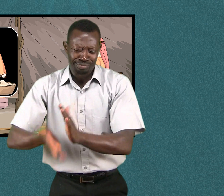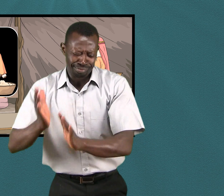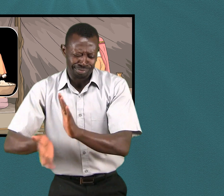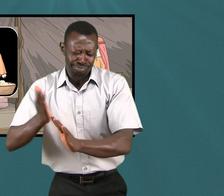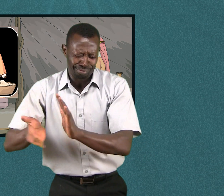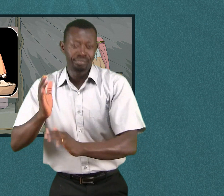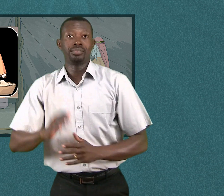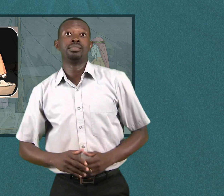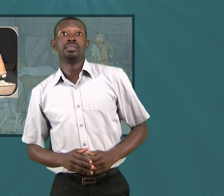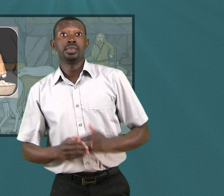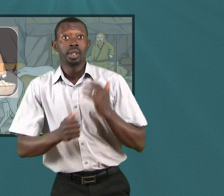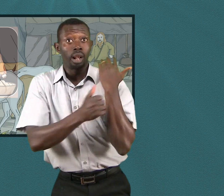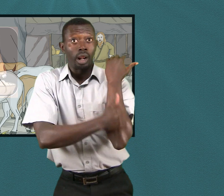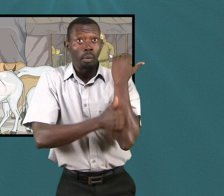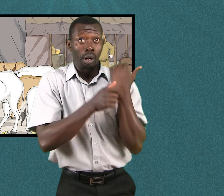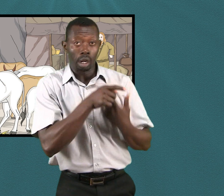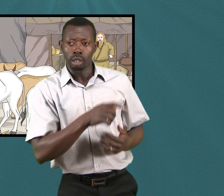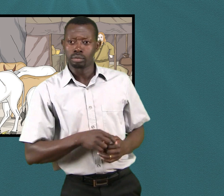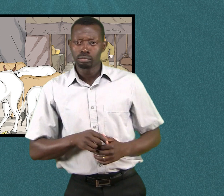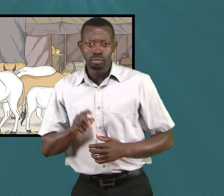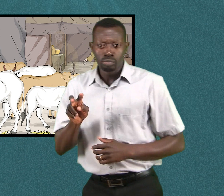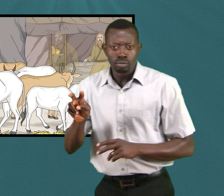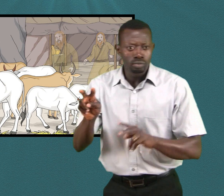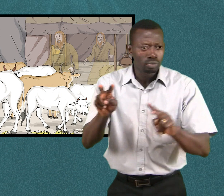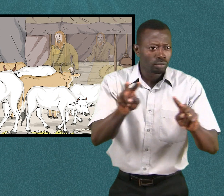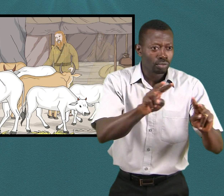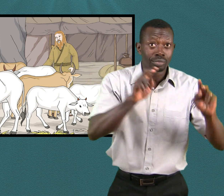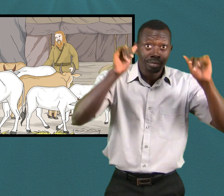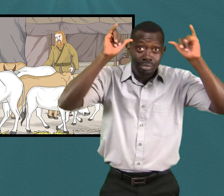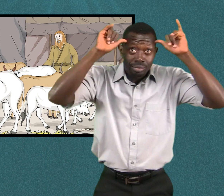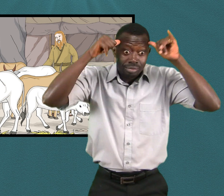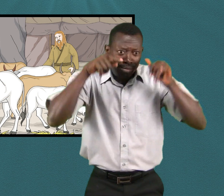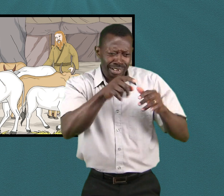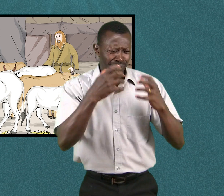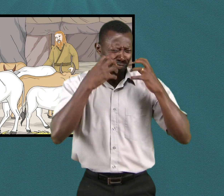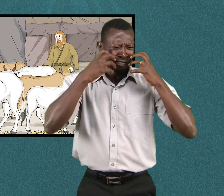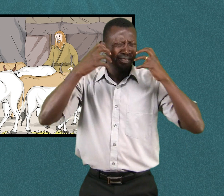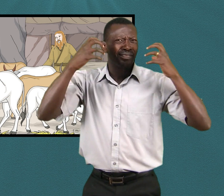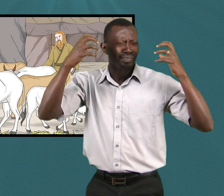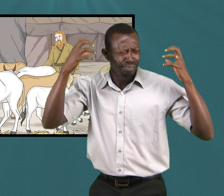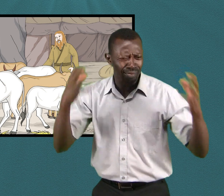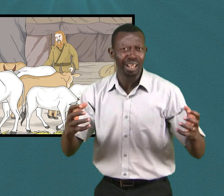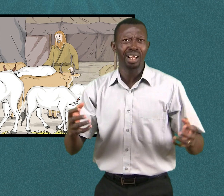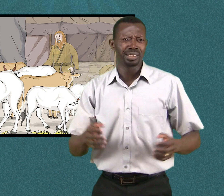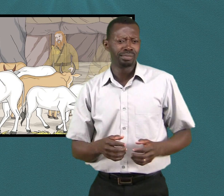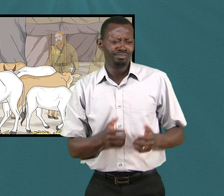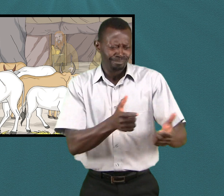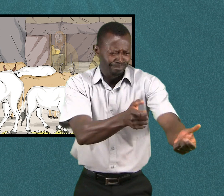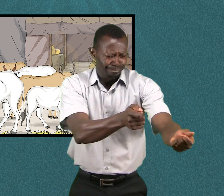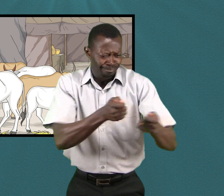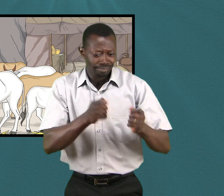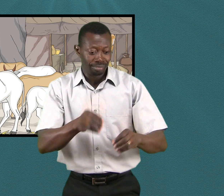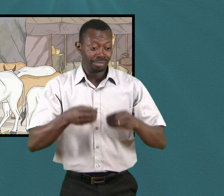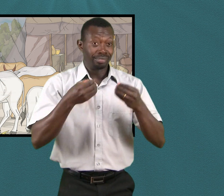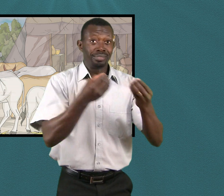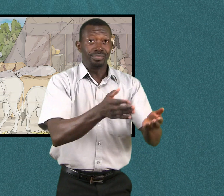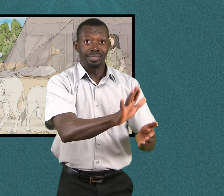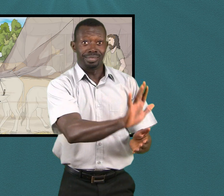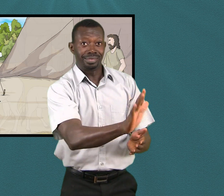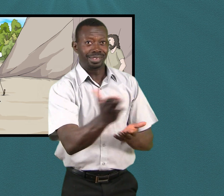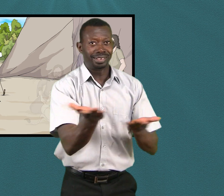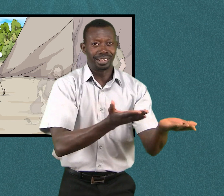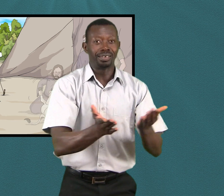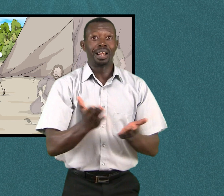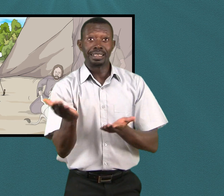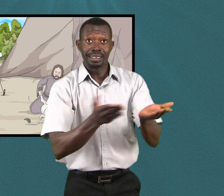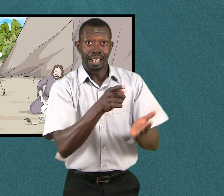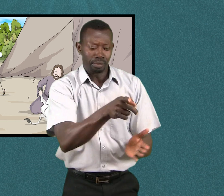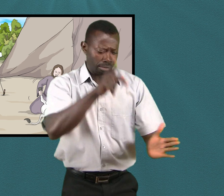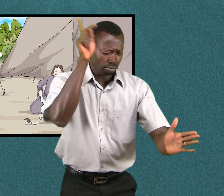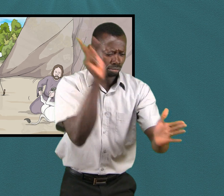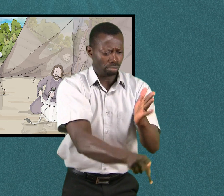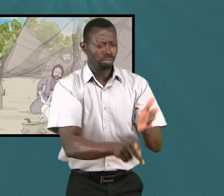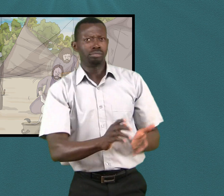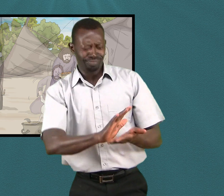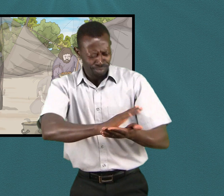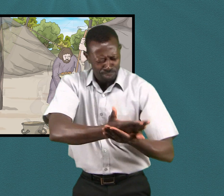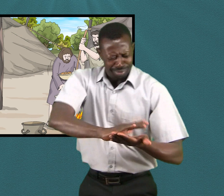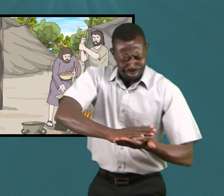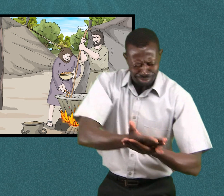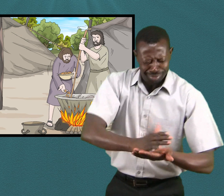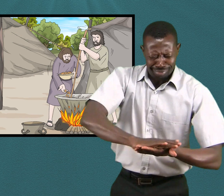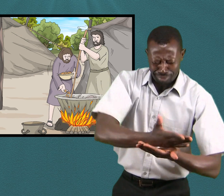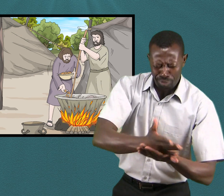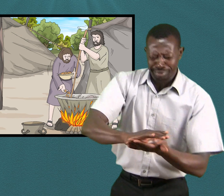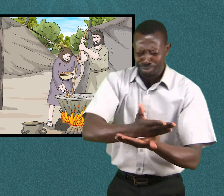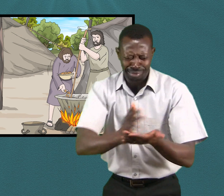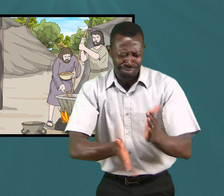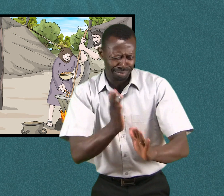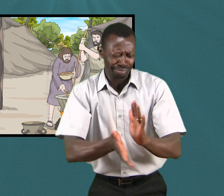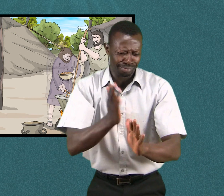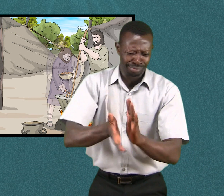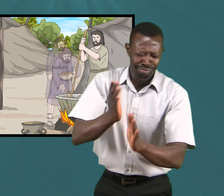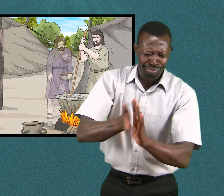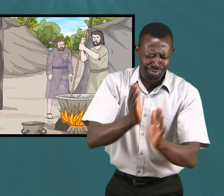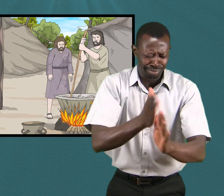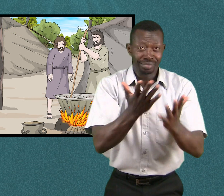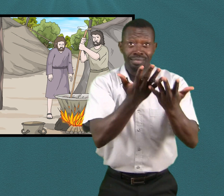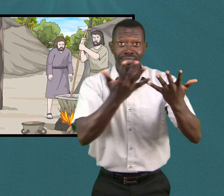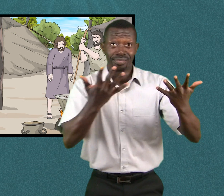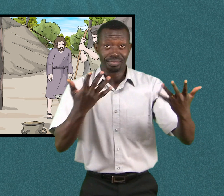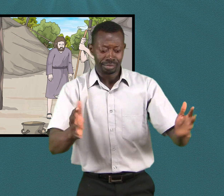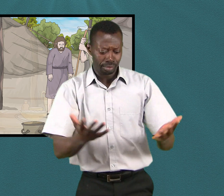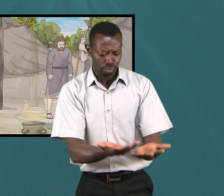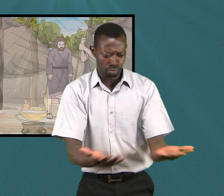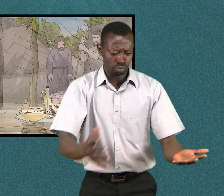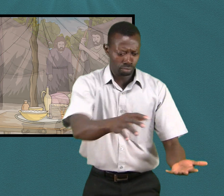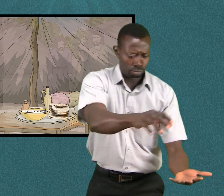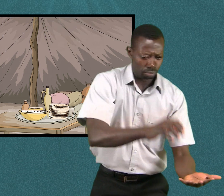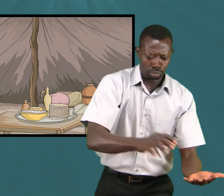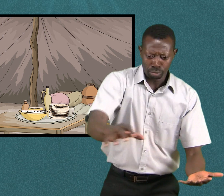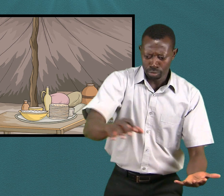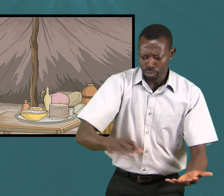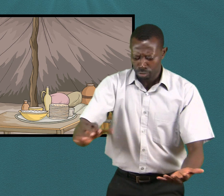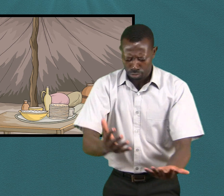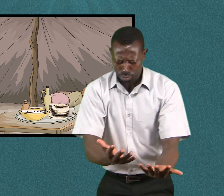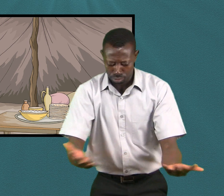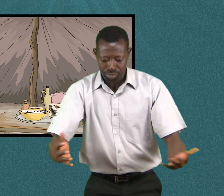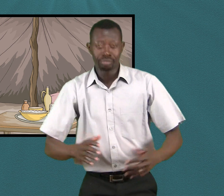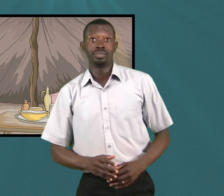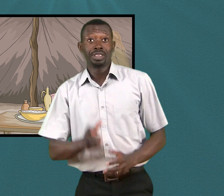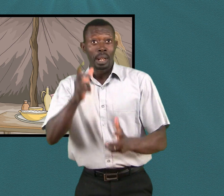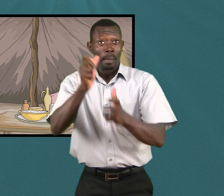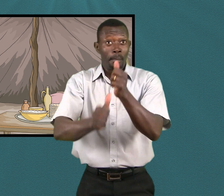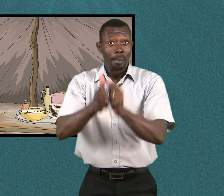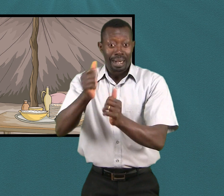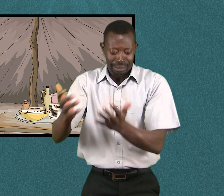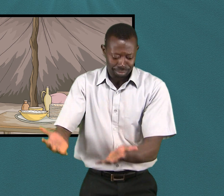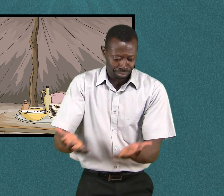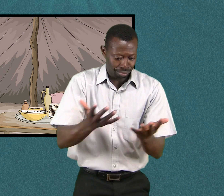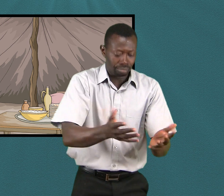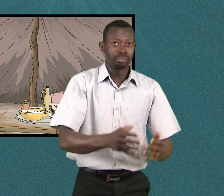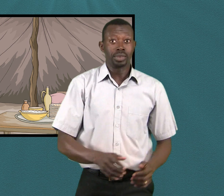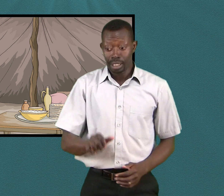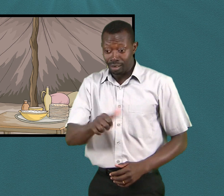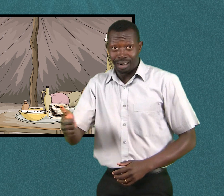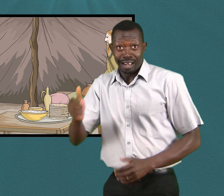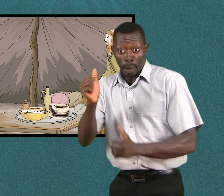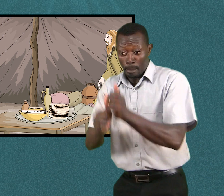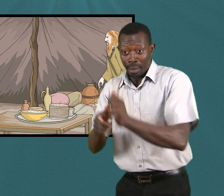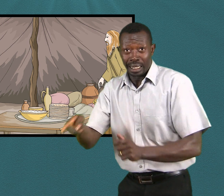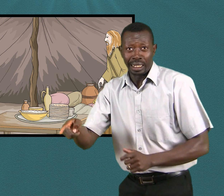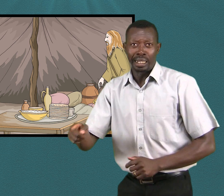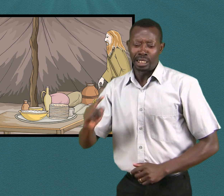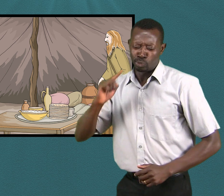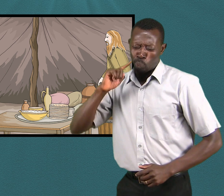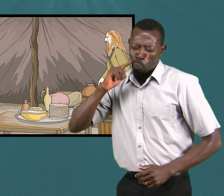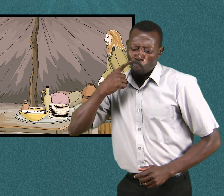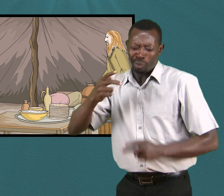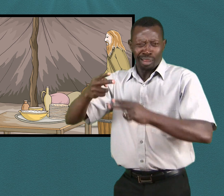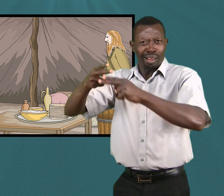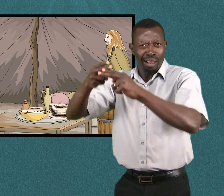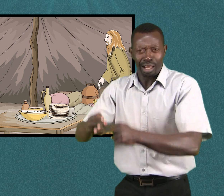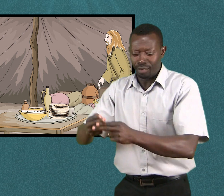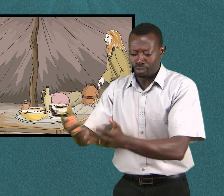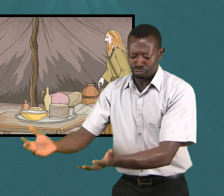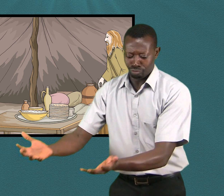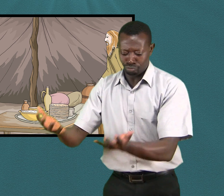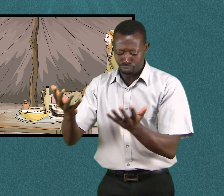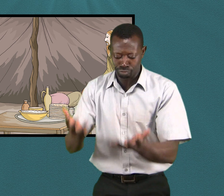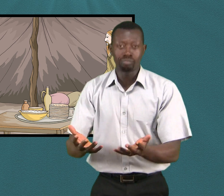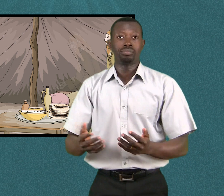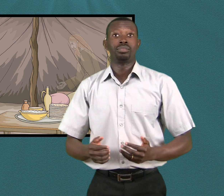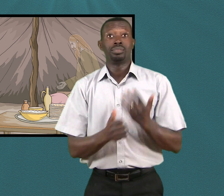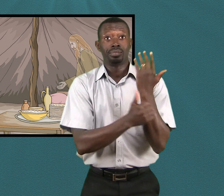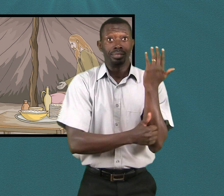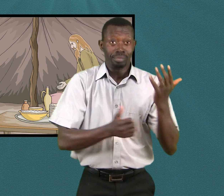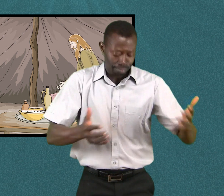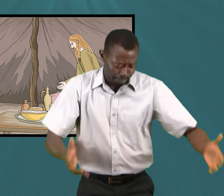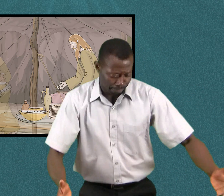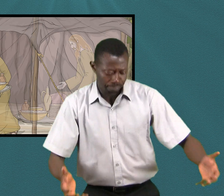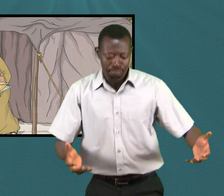Meanwhile, Abraham ran to the herd, selected a tender and choice calf, and gave it to a servant, who hurried to prepare it.